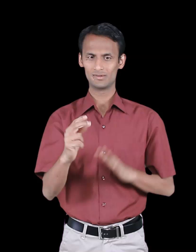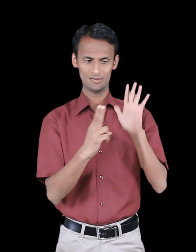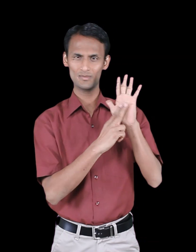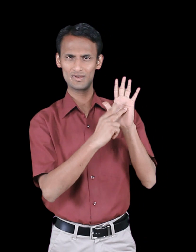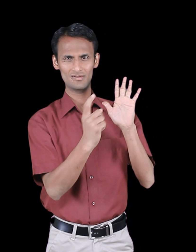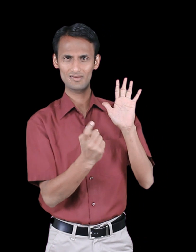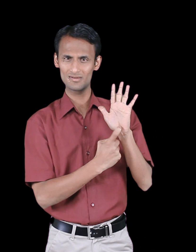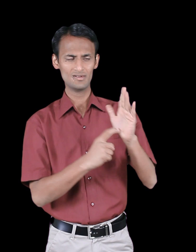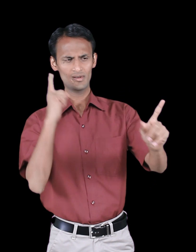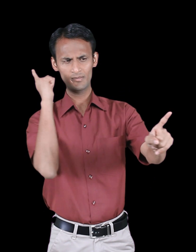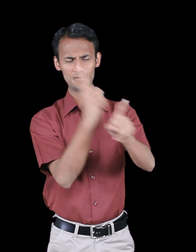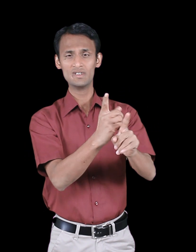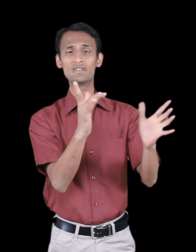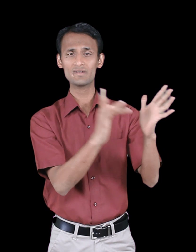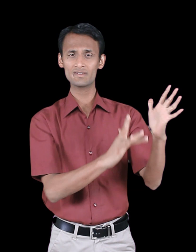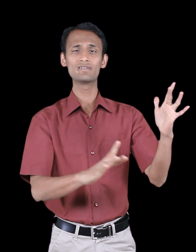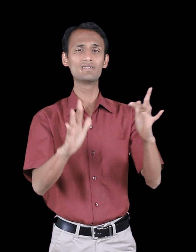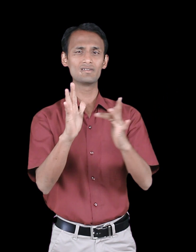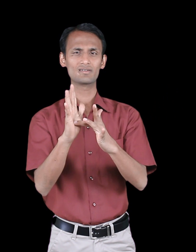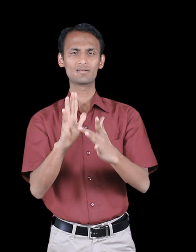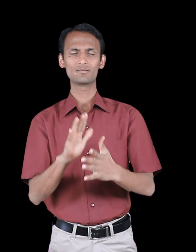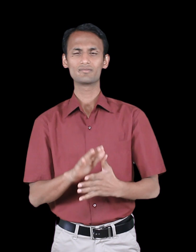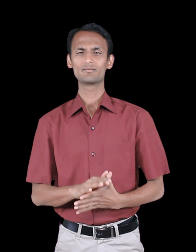Nicodemus meets Jesus